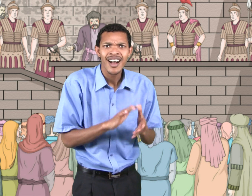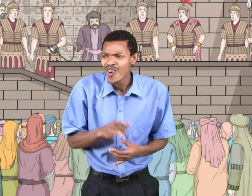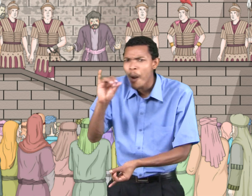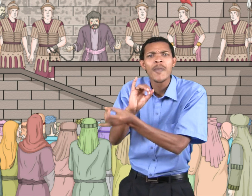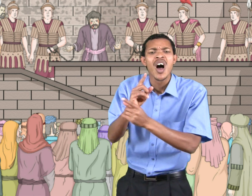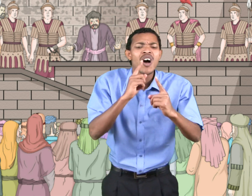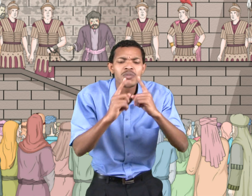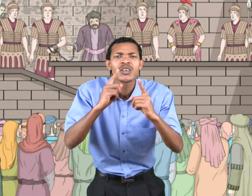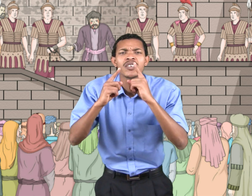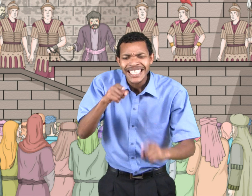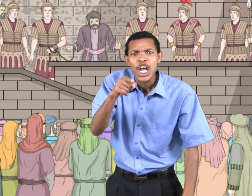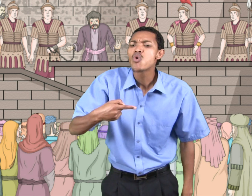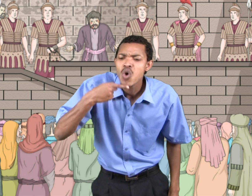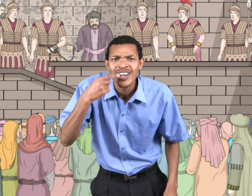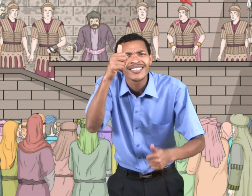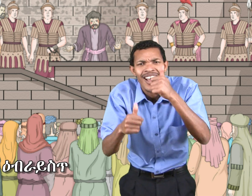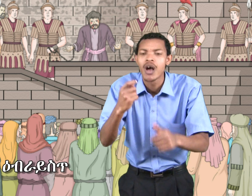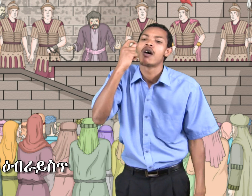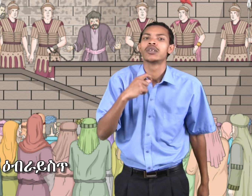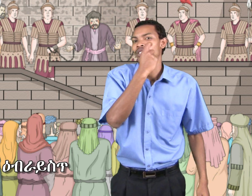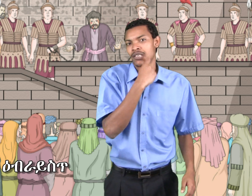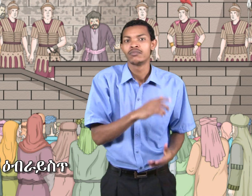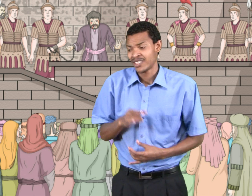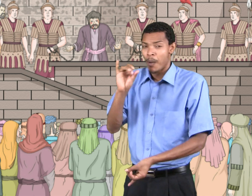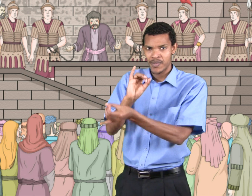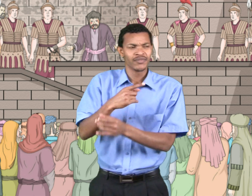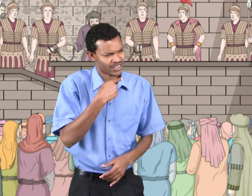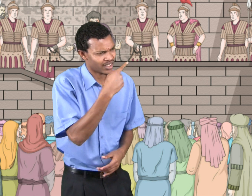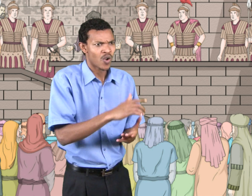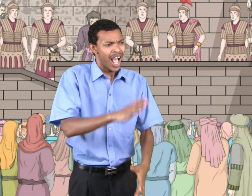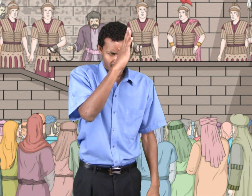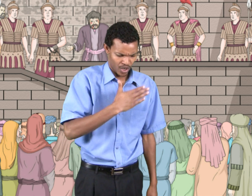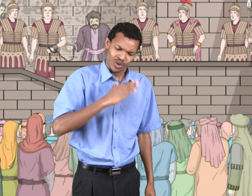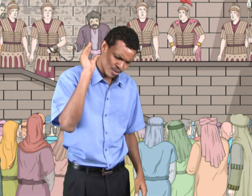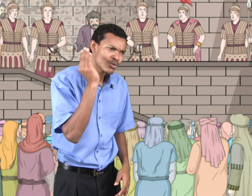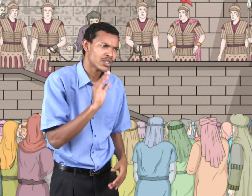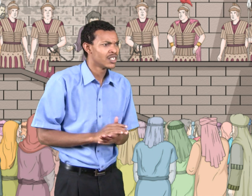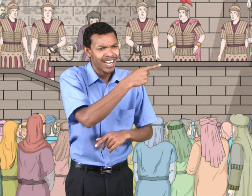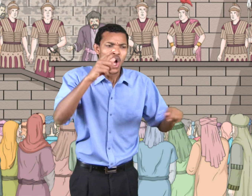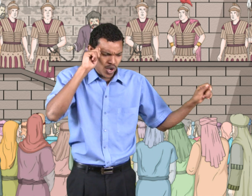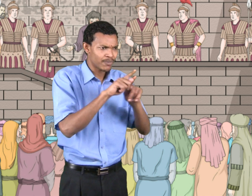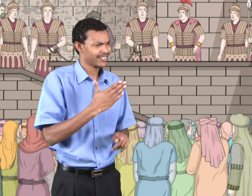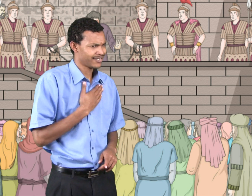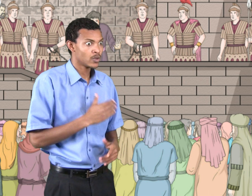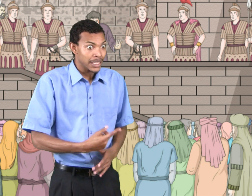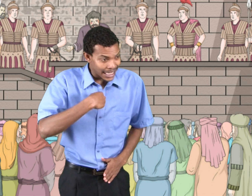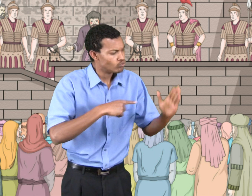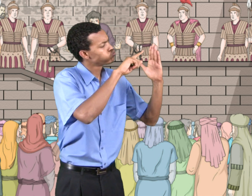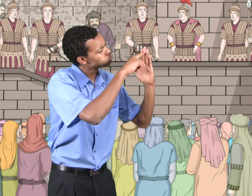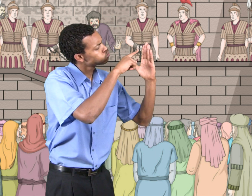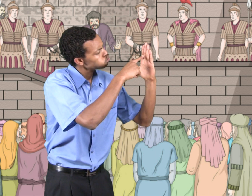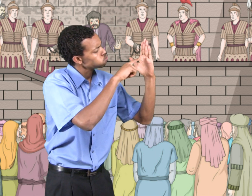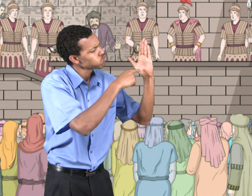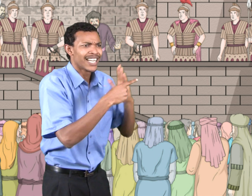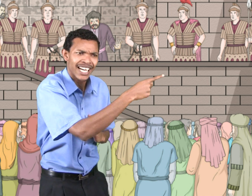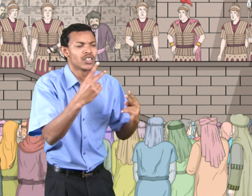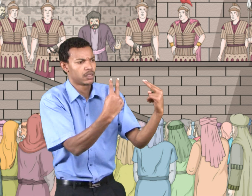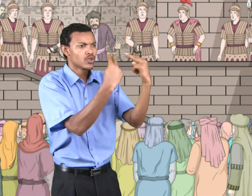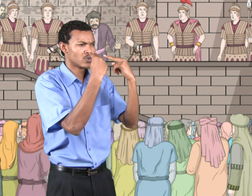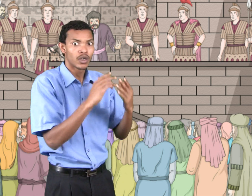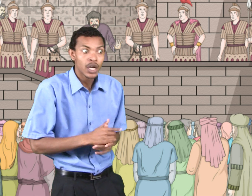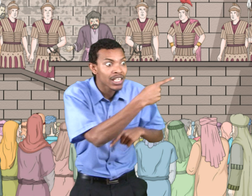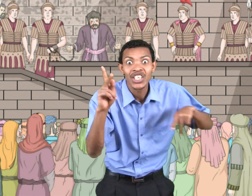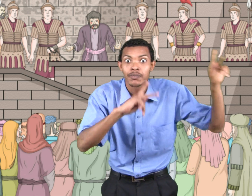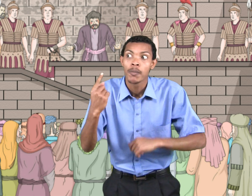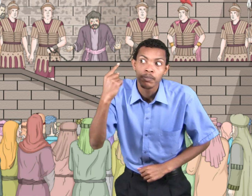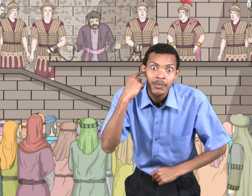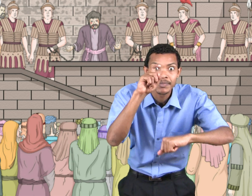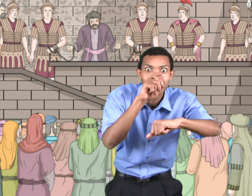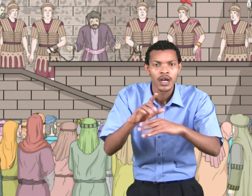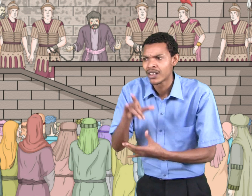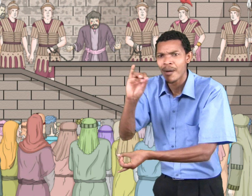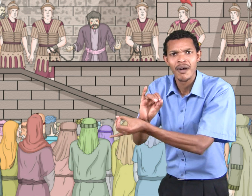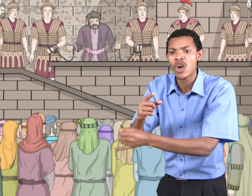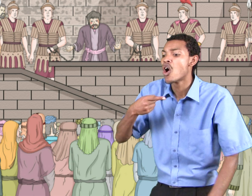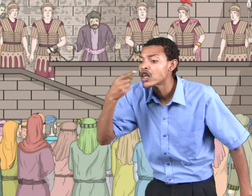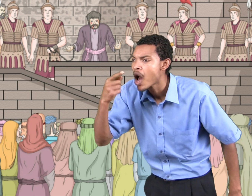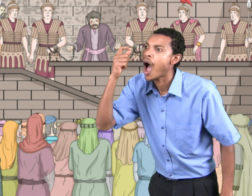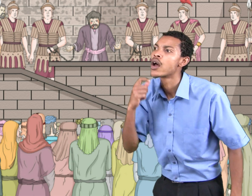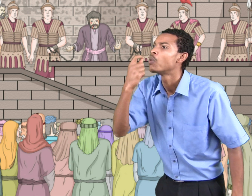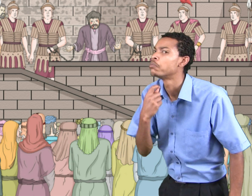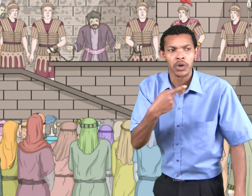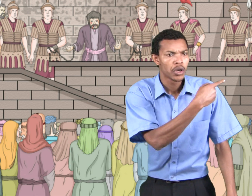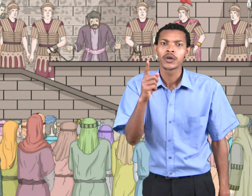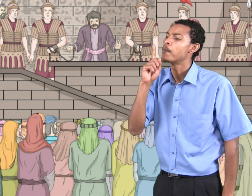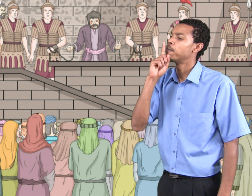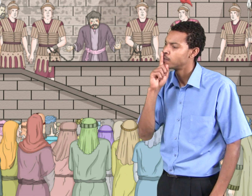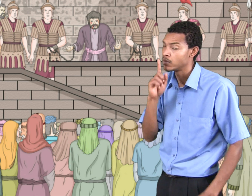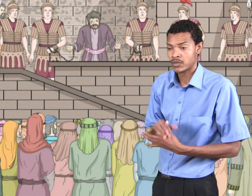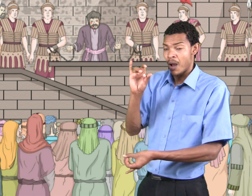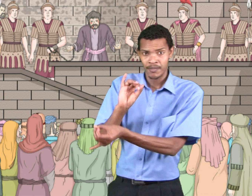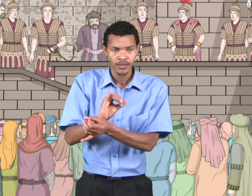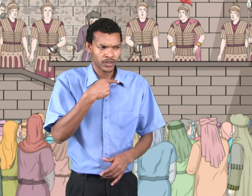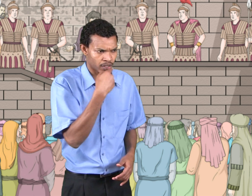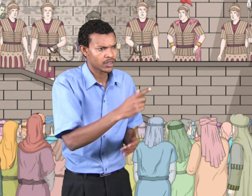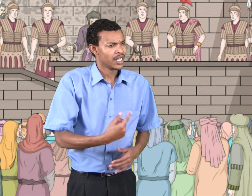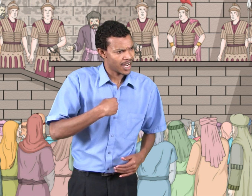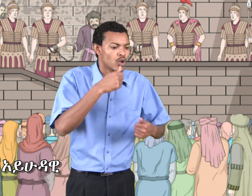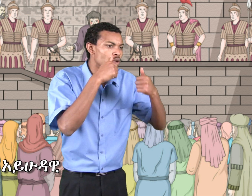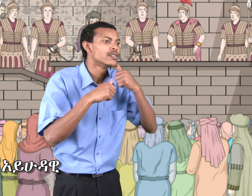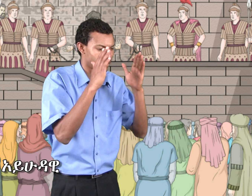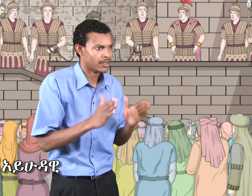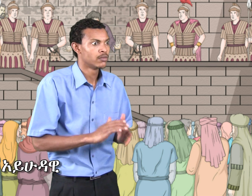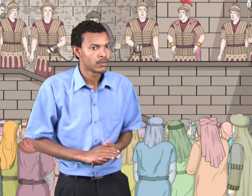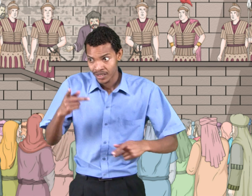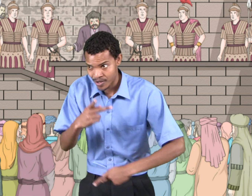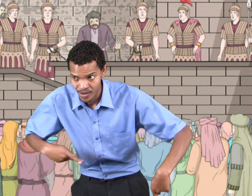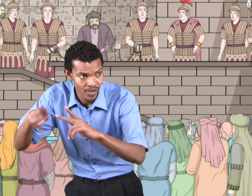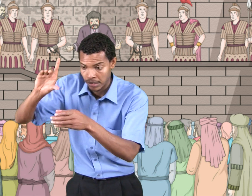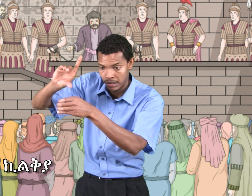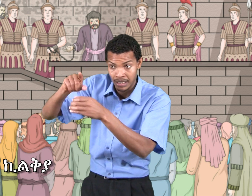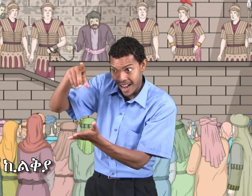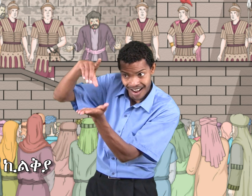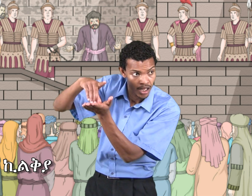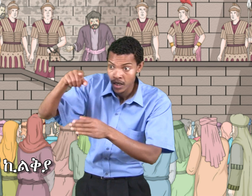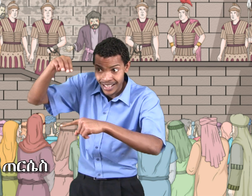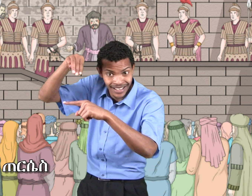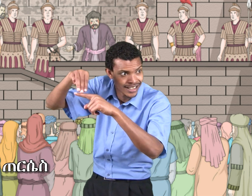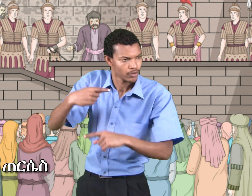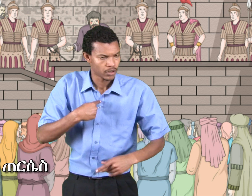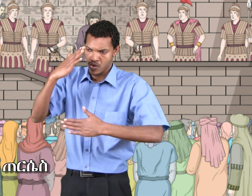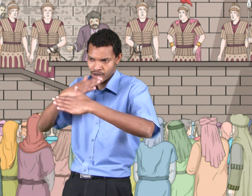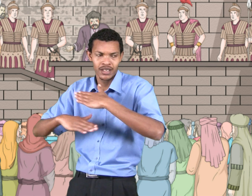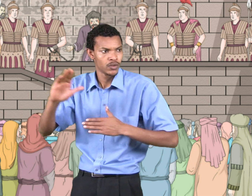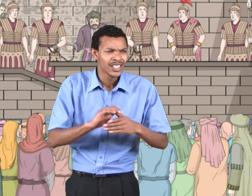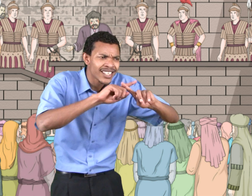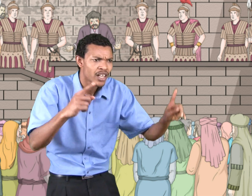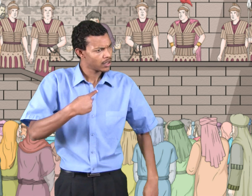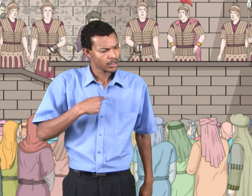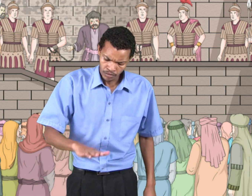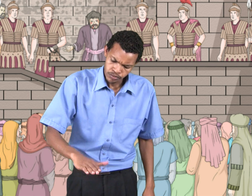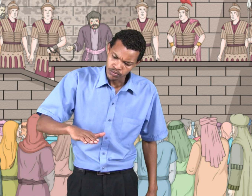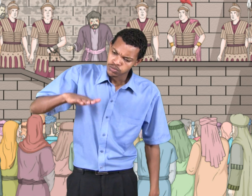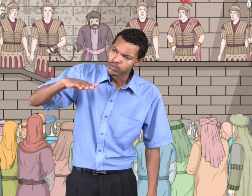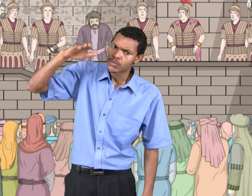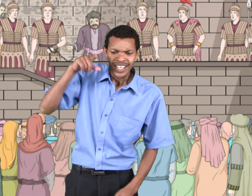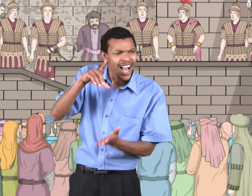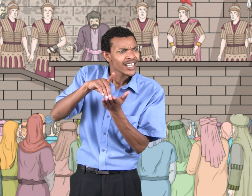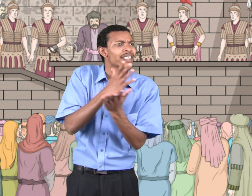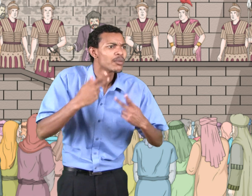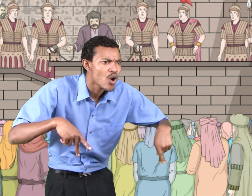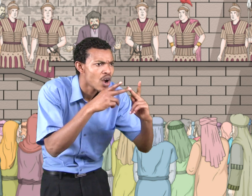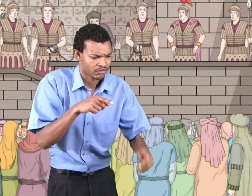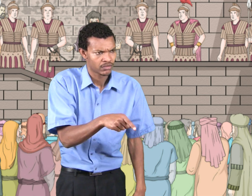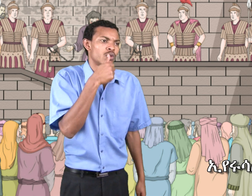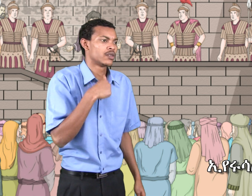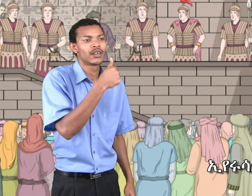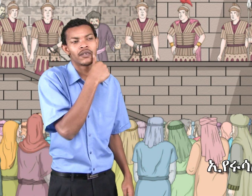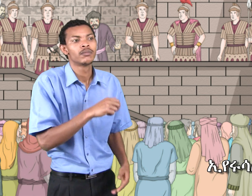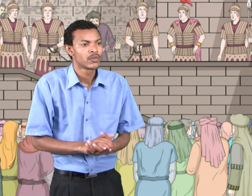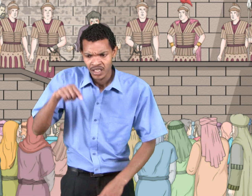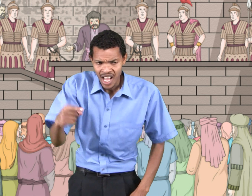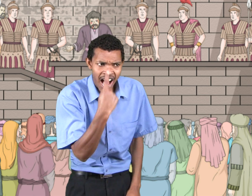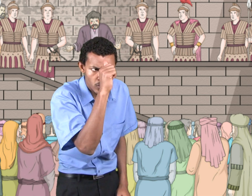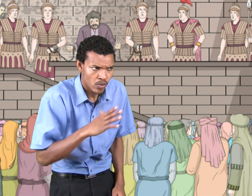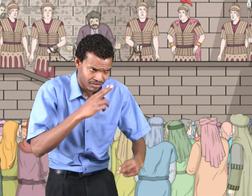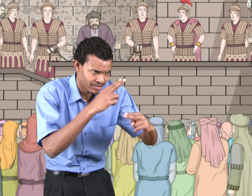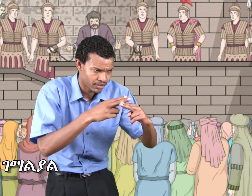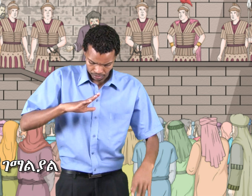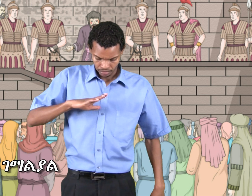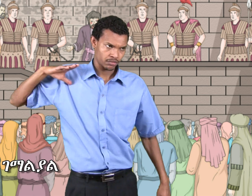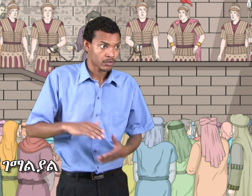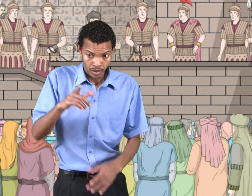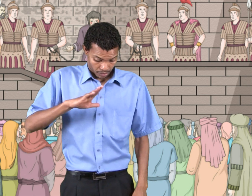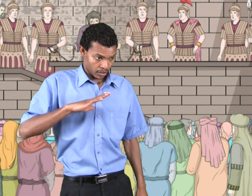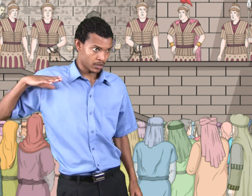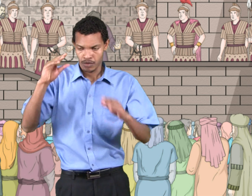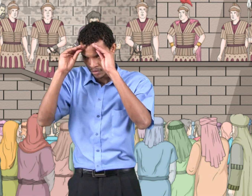When they heard him speak to them in Hebrew, they became even more silent. Then Paul declared, “I am a Jew, born in Tarsus of Cilicia, but raised in this city.